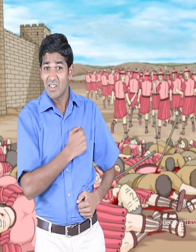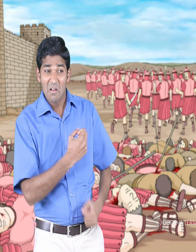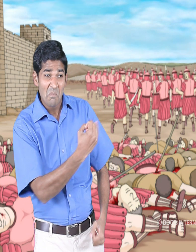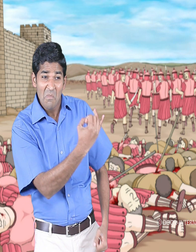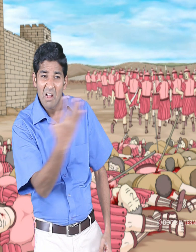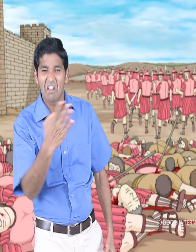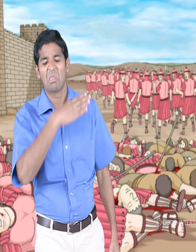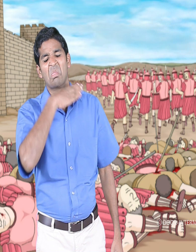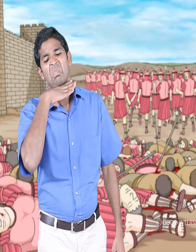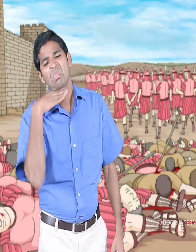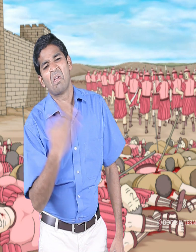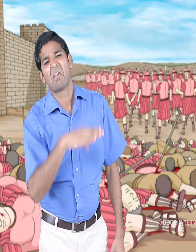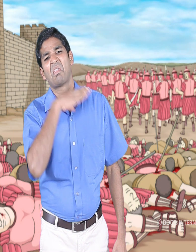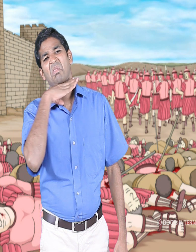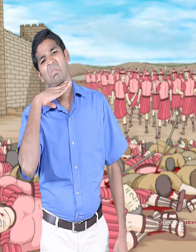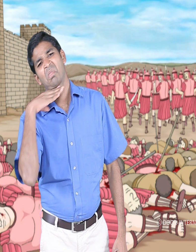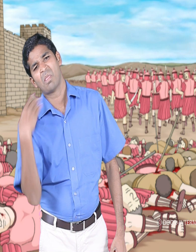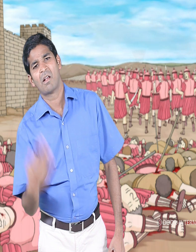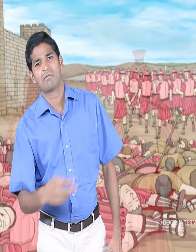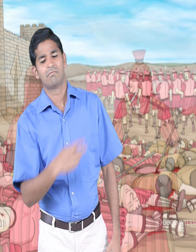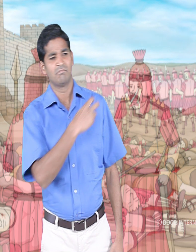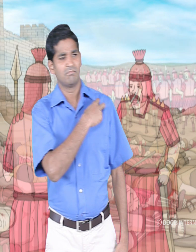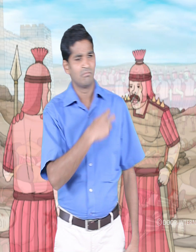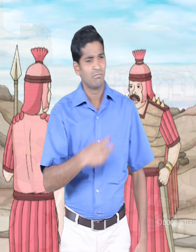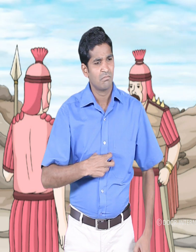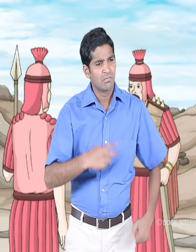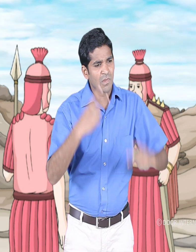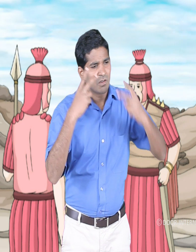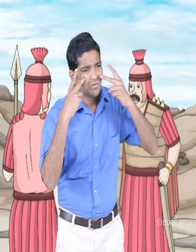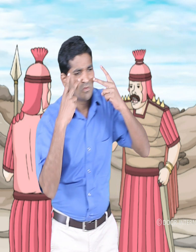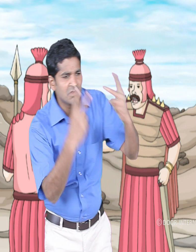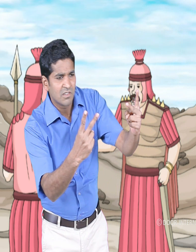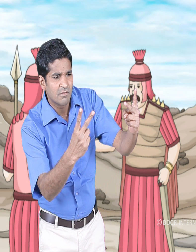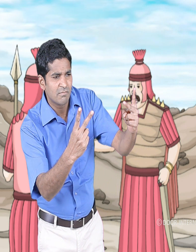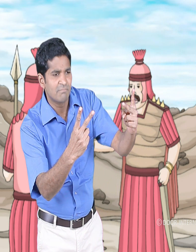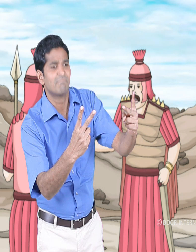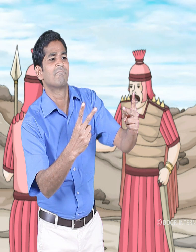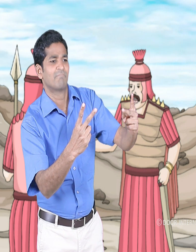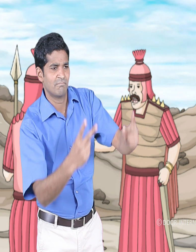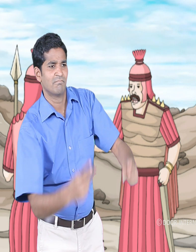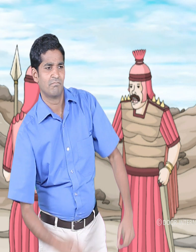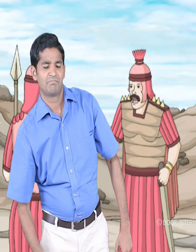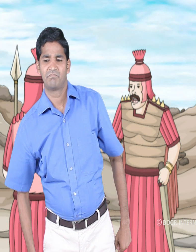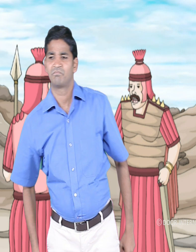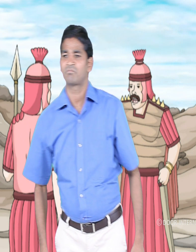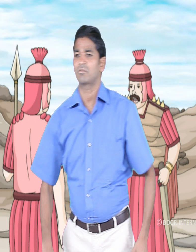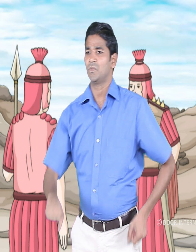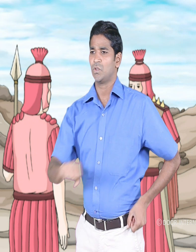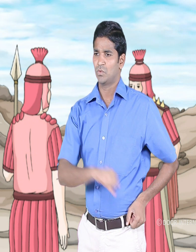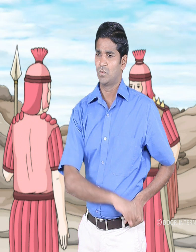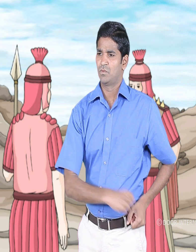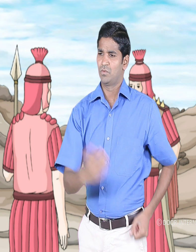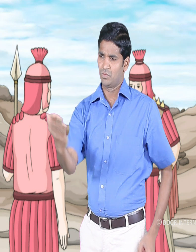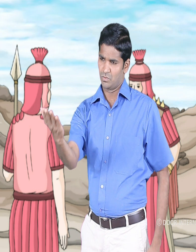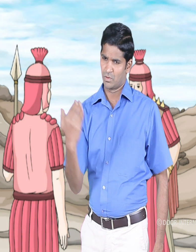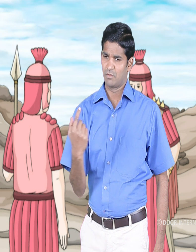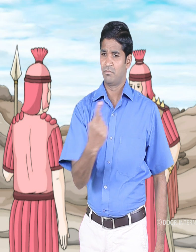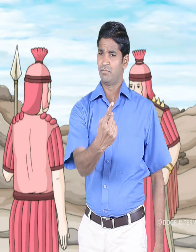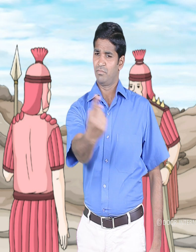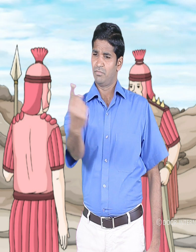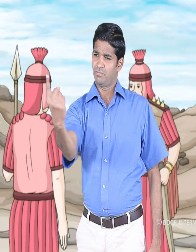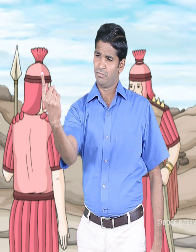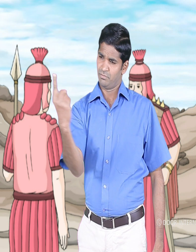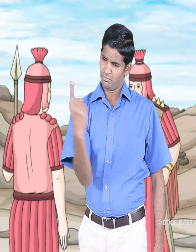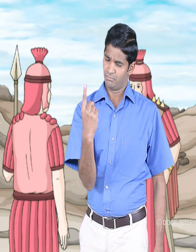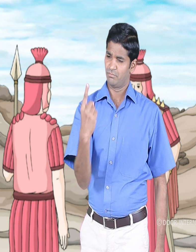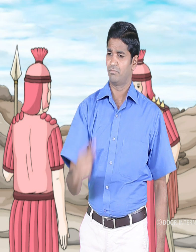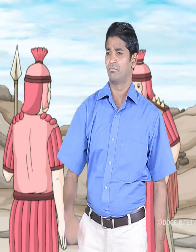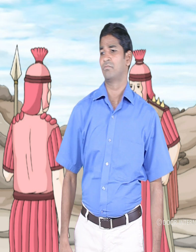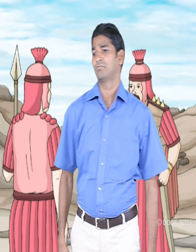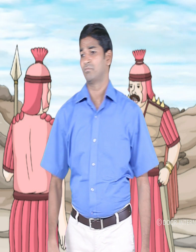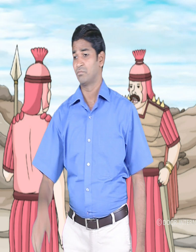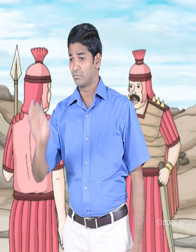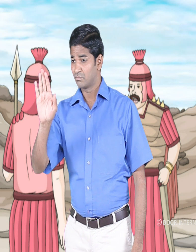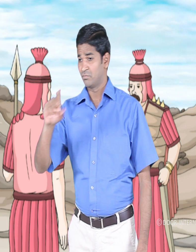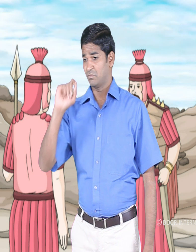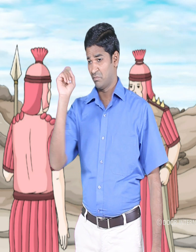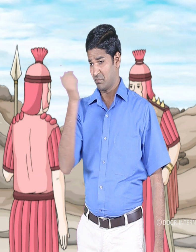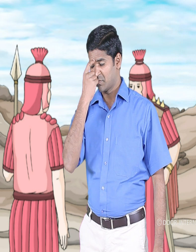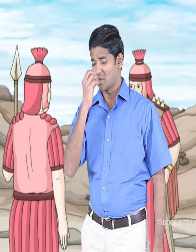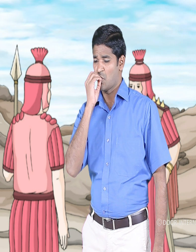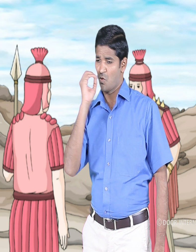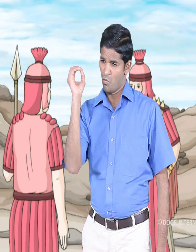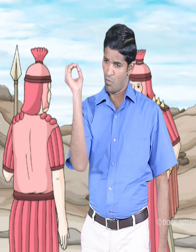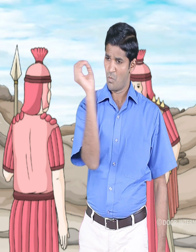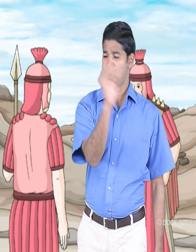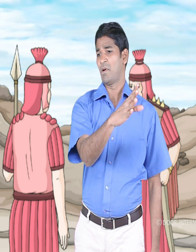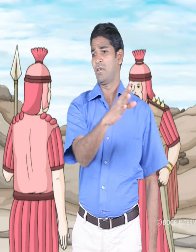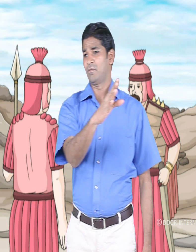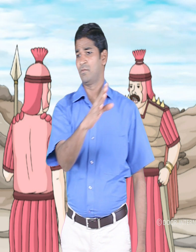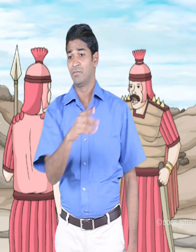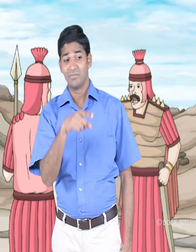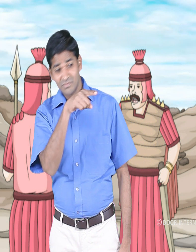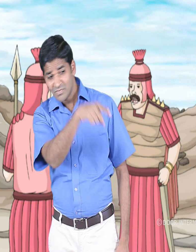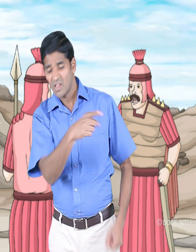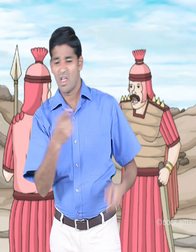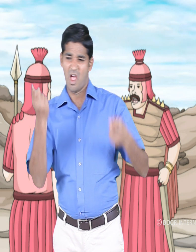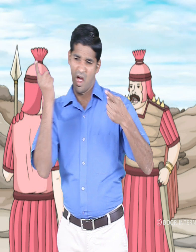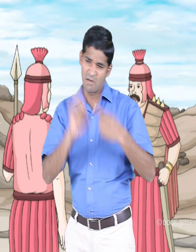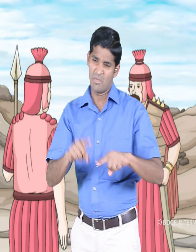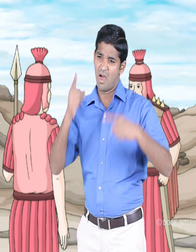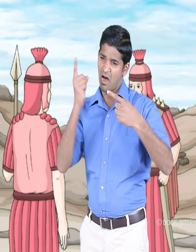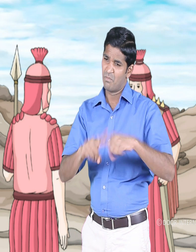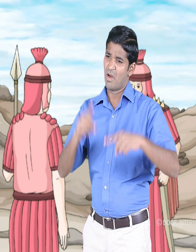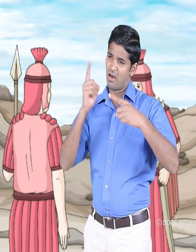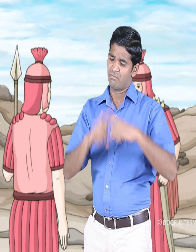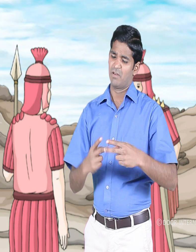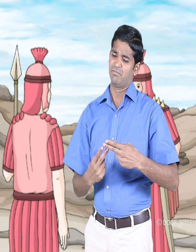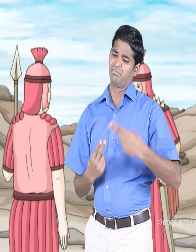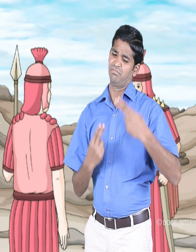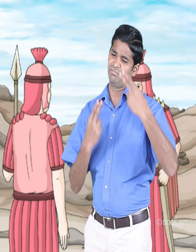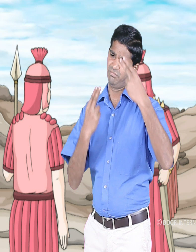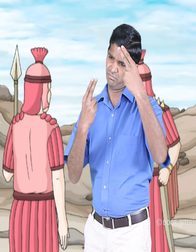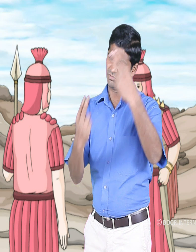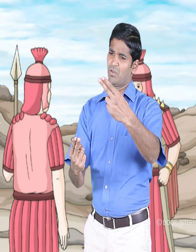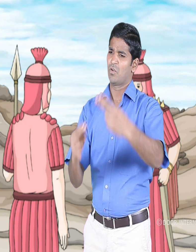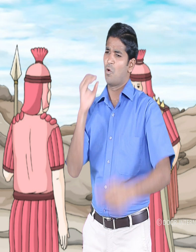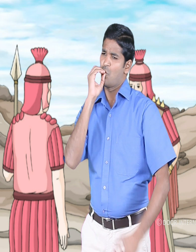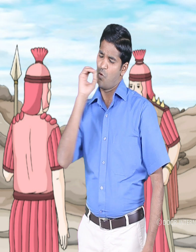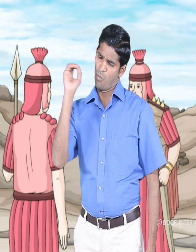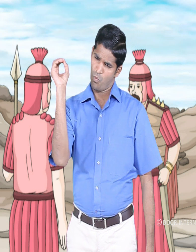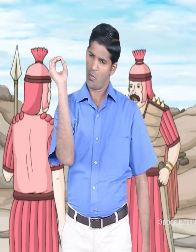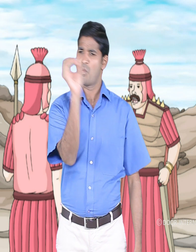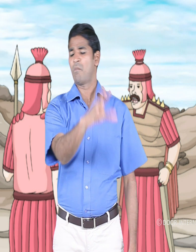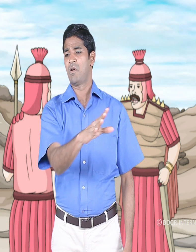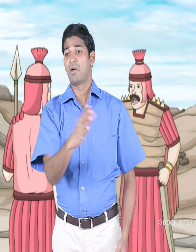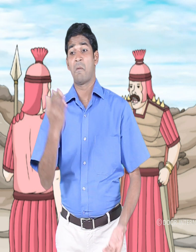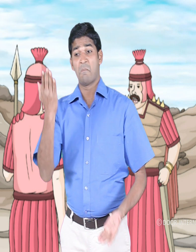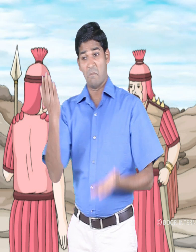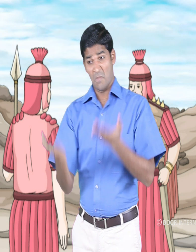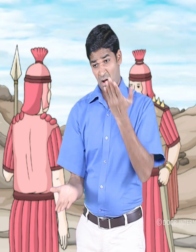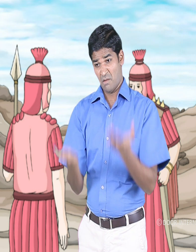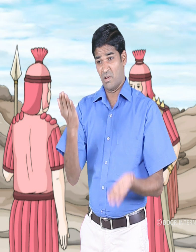Joab sent to David a full account of the battle and instructed the messenger, “When you have finished giving the king all the details of the battle, if the king’s anger flares, he may ask you, ‘Why did you get so close to the city to fight?